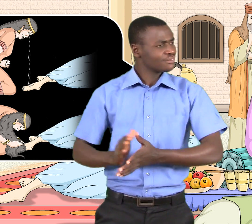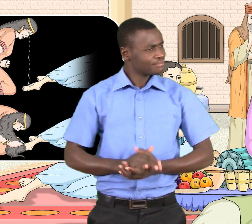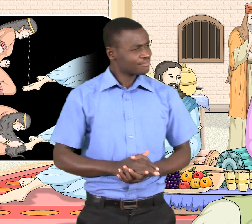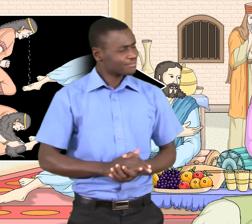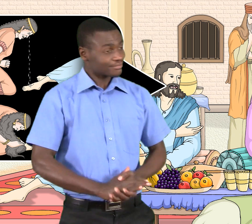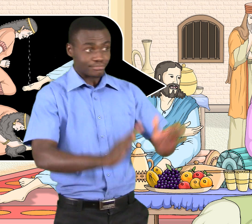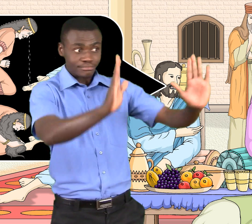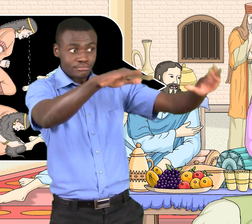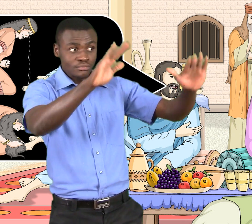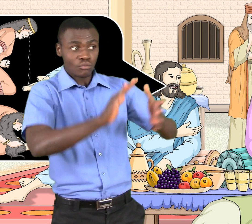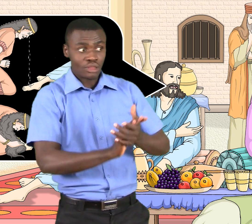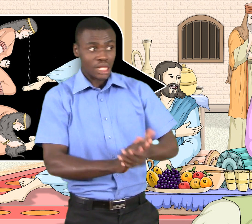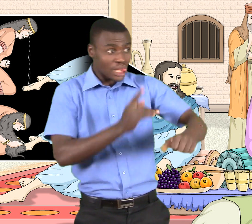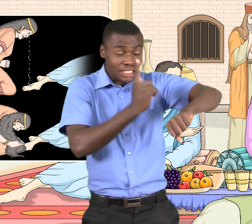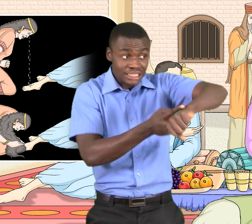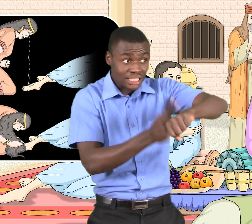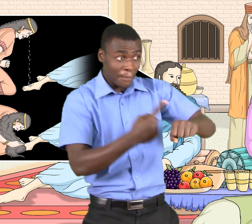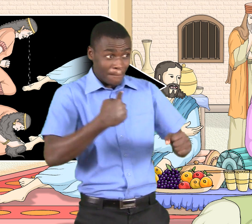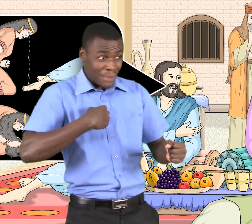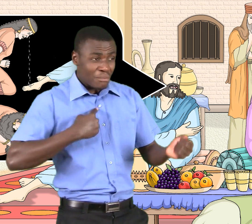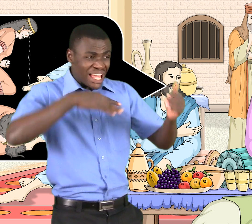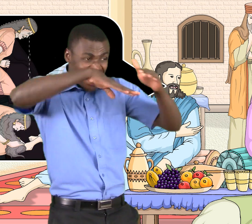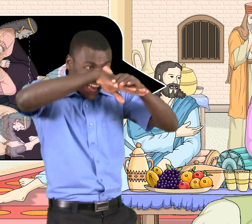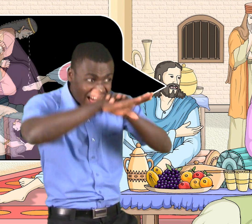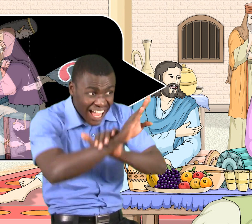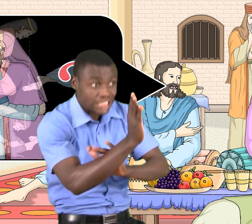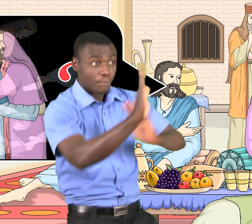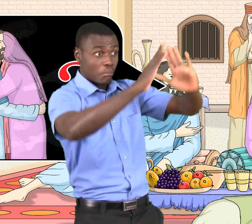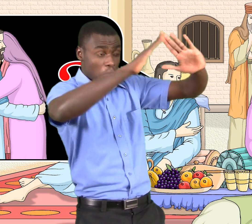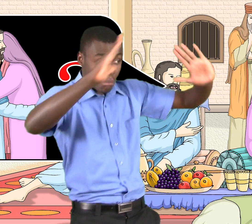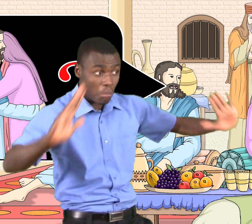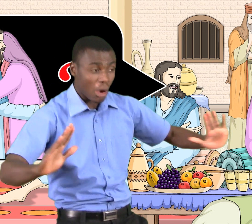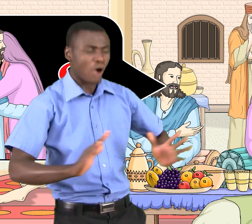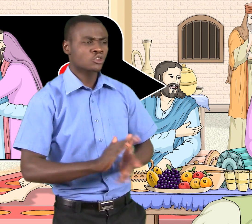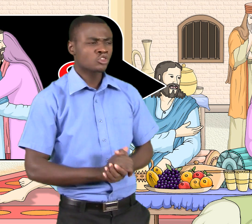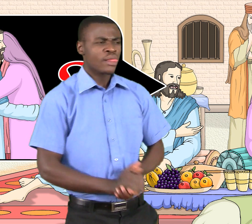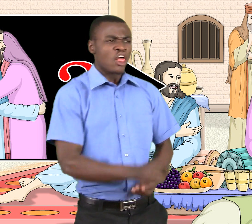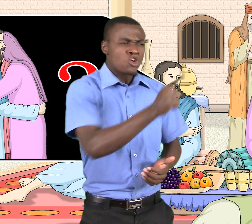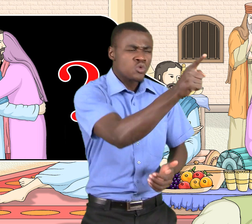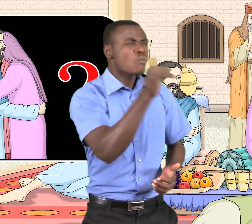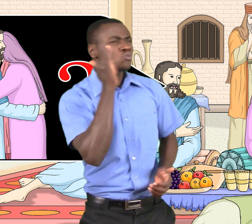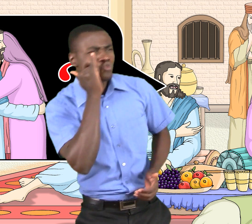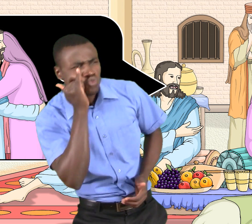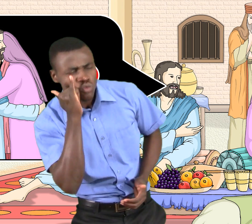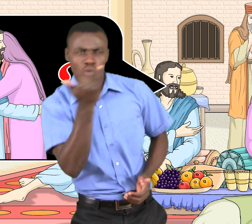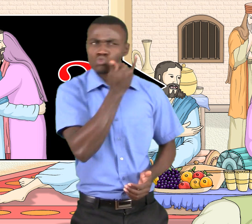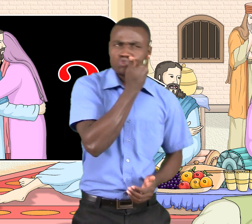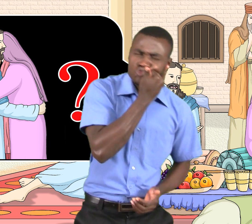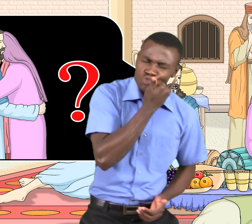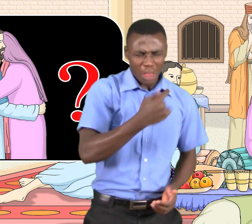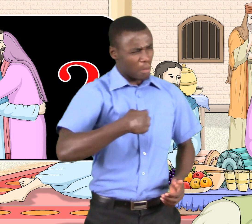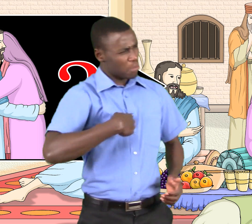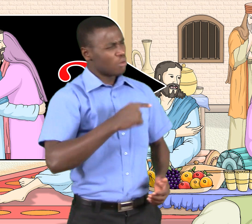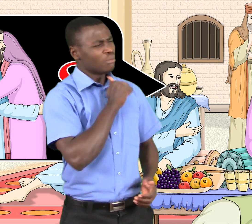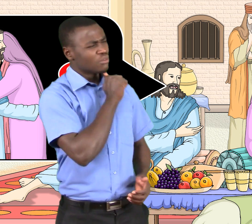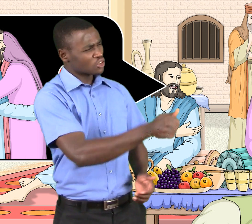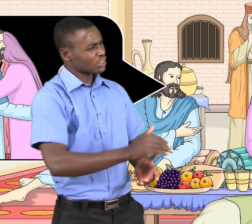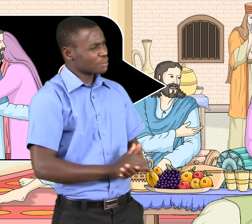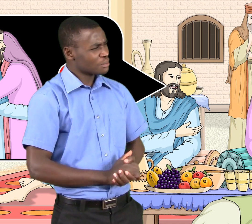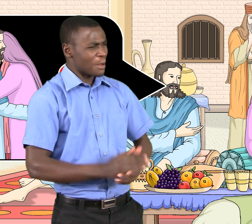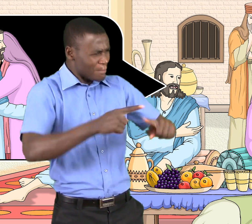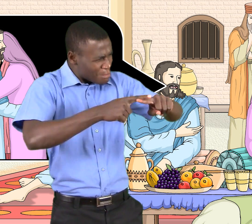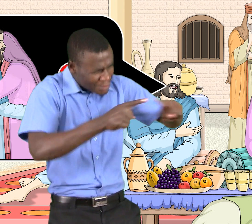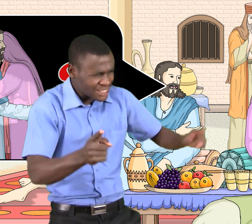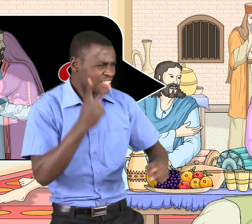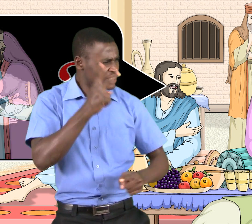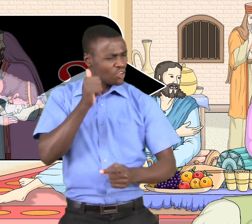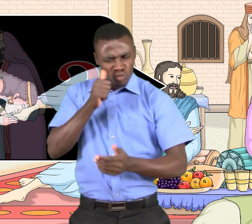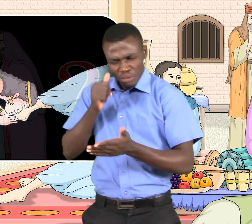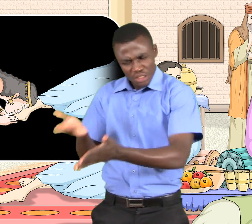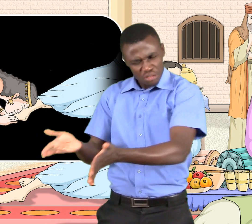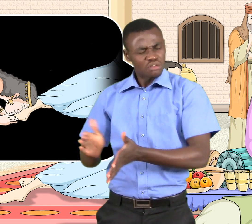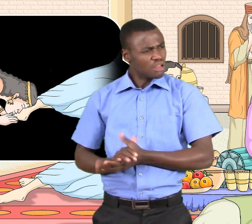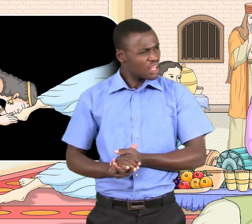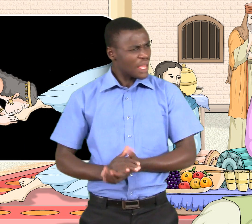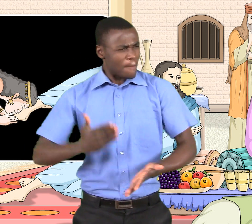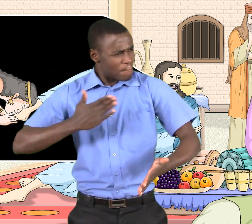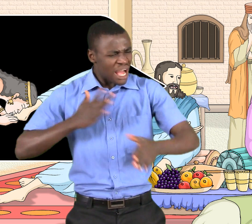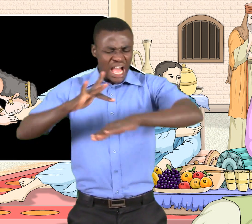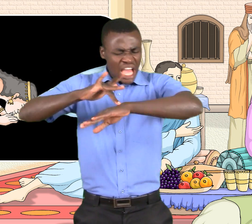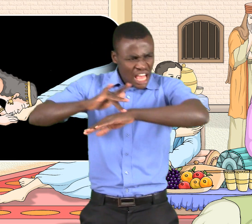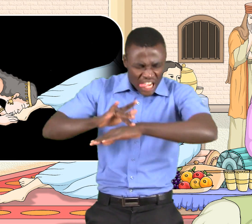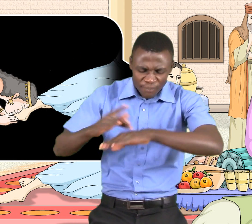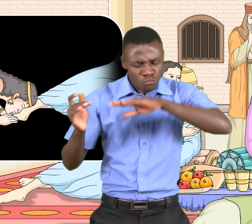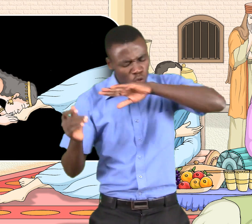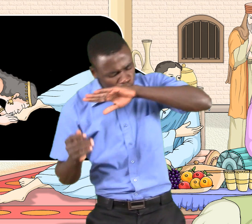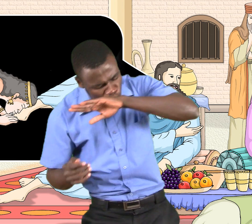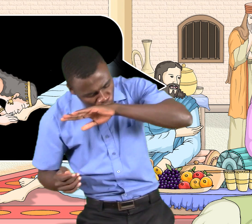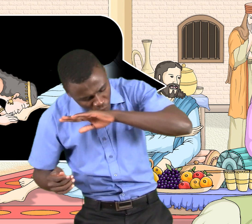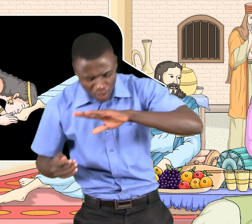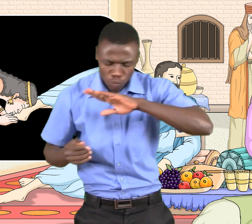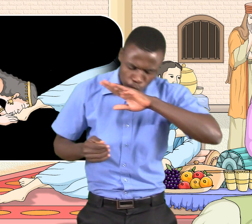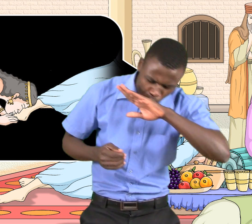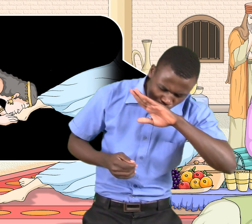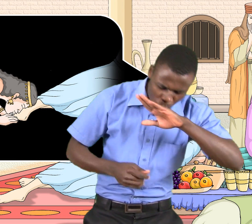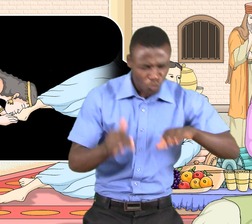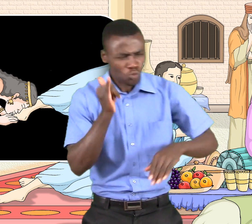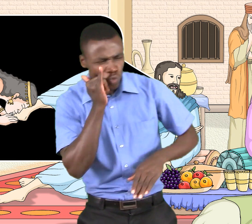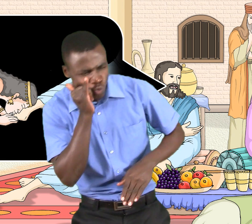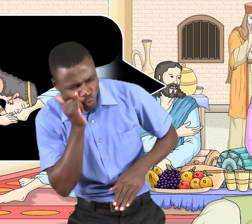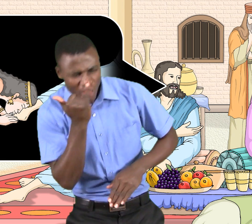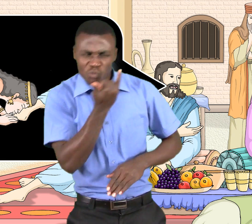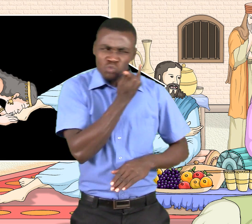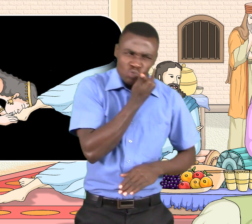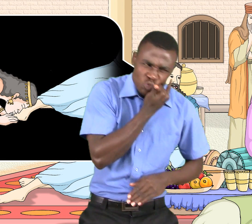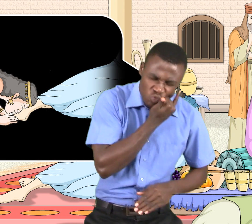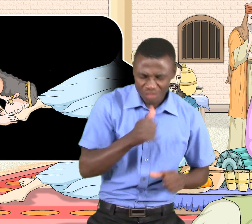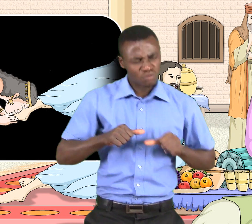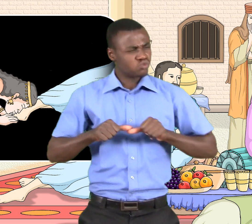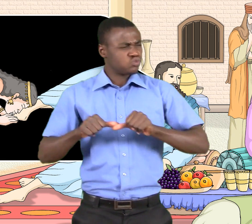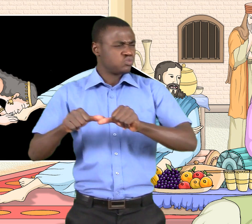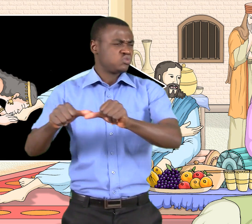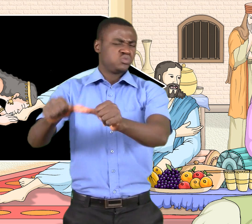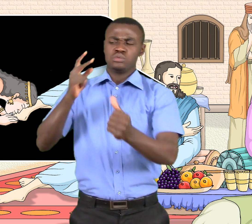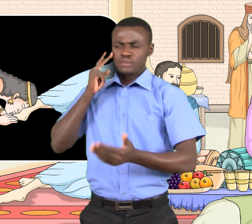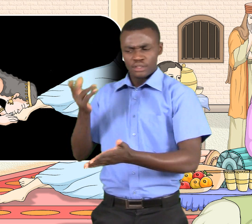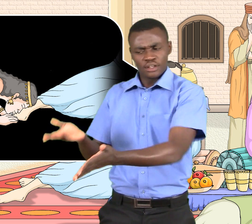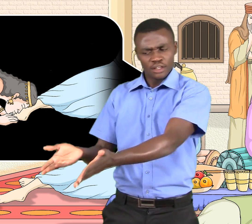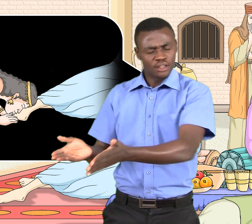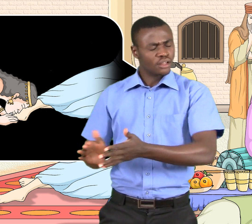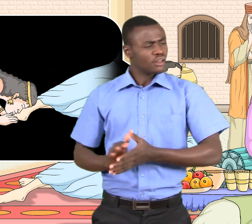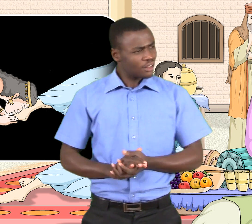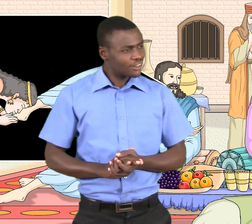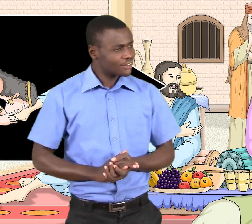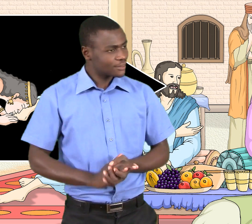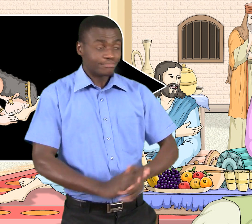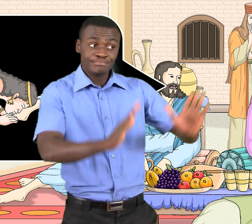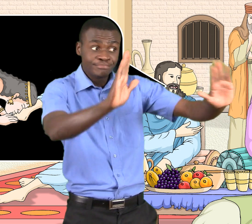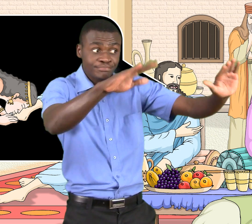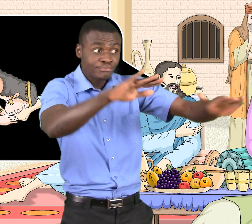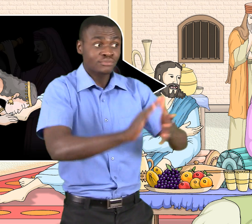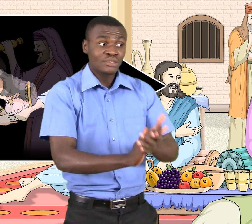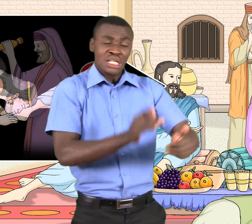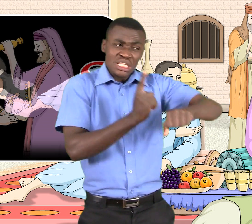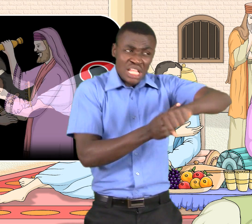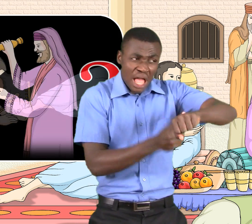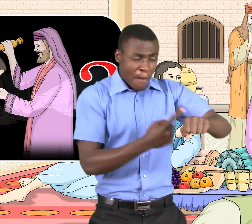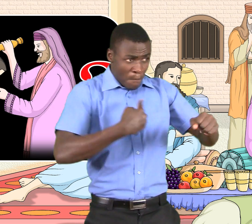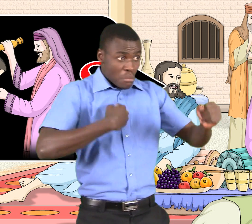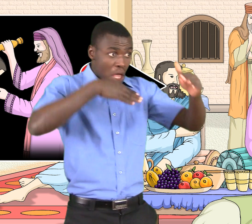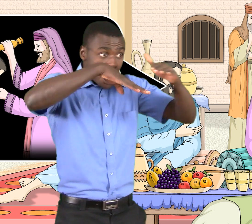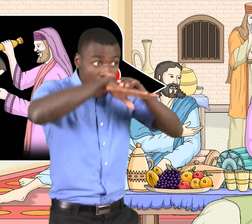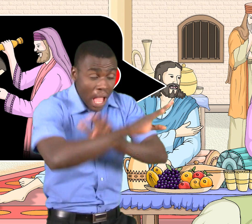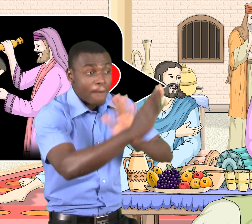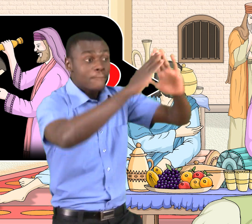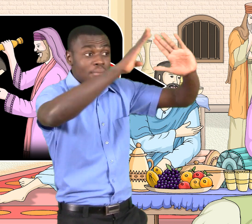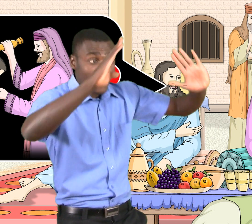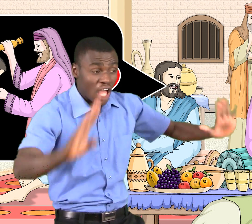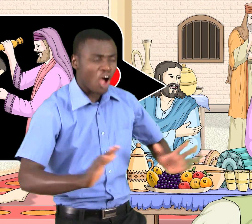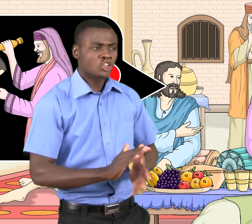You did not greet Me with a kiss, but she has not stopped kissing My feet since I arrived.